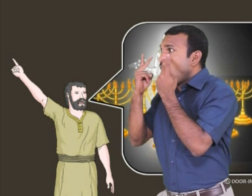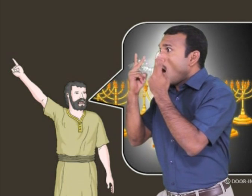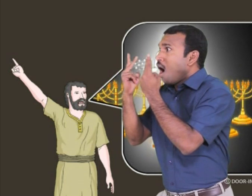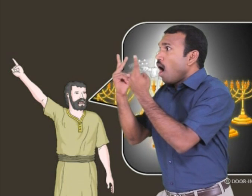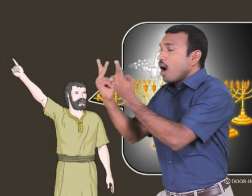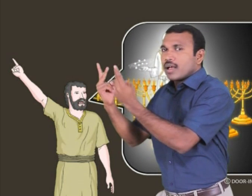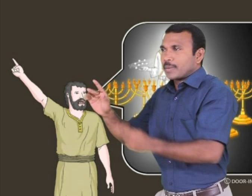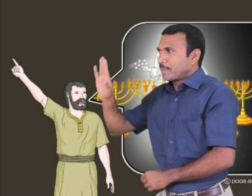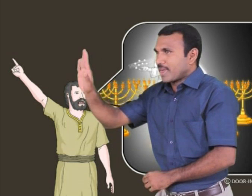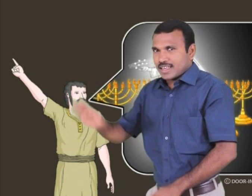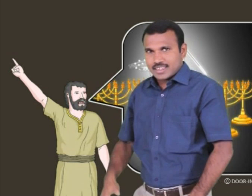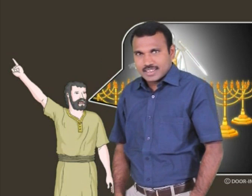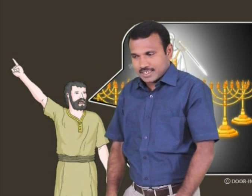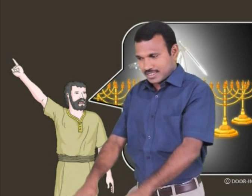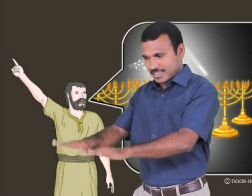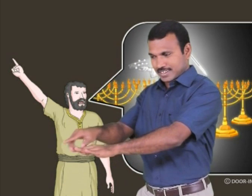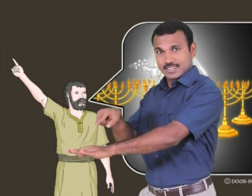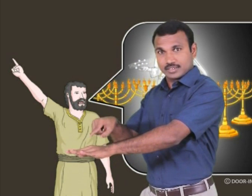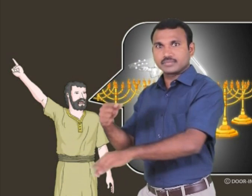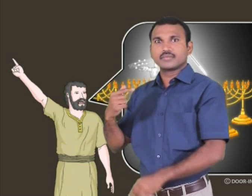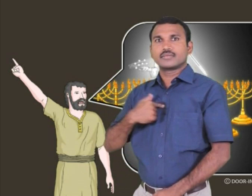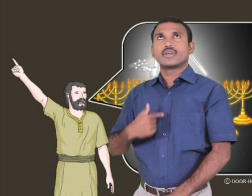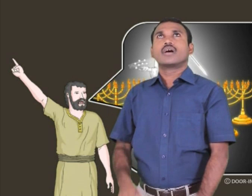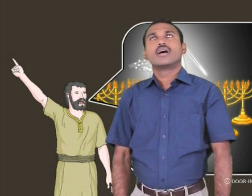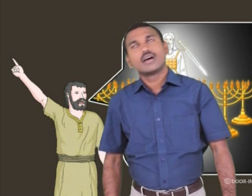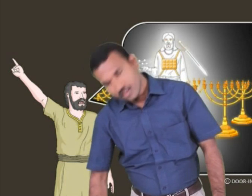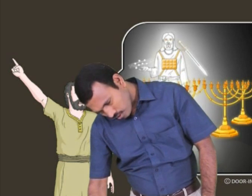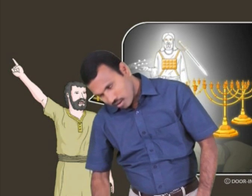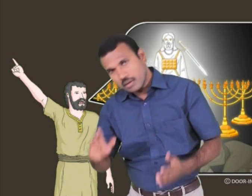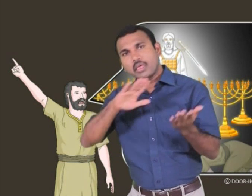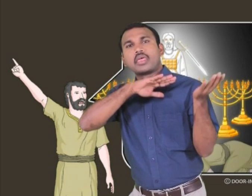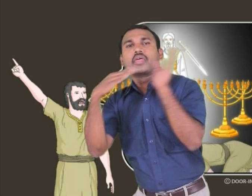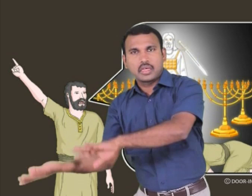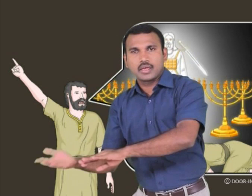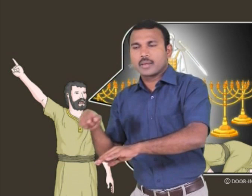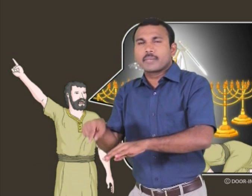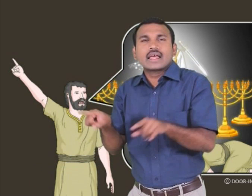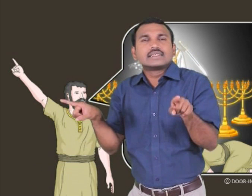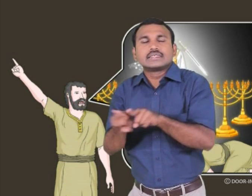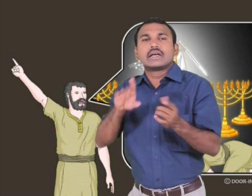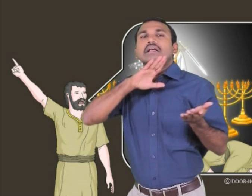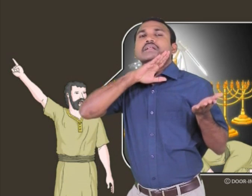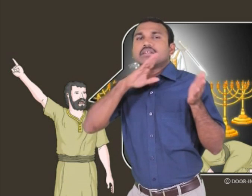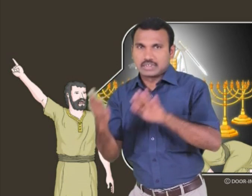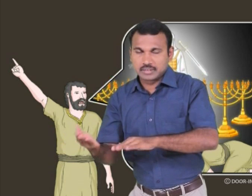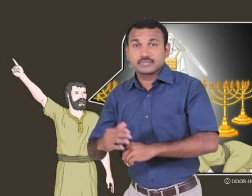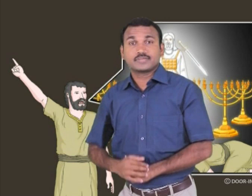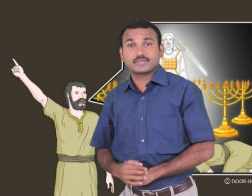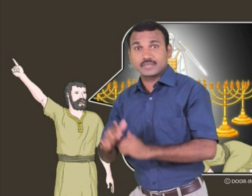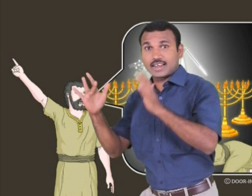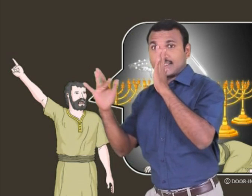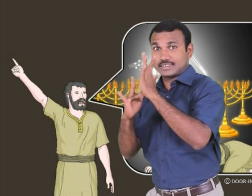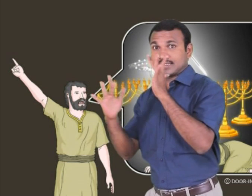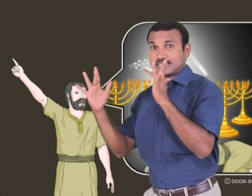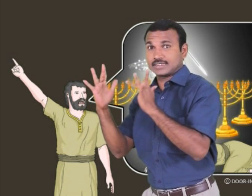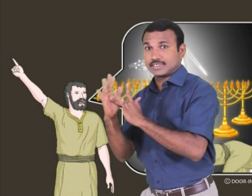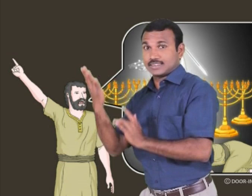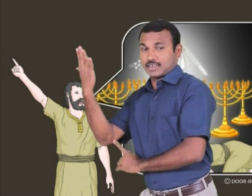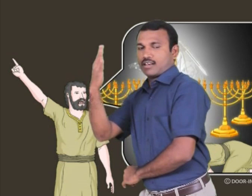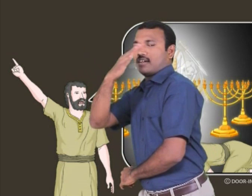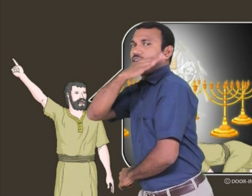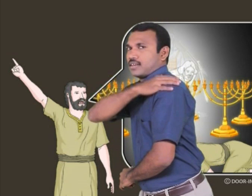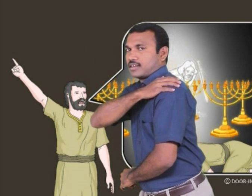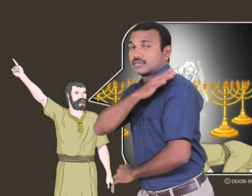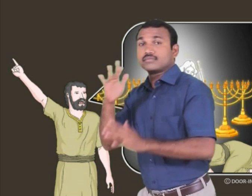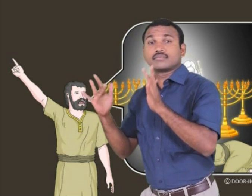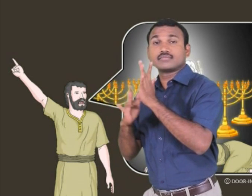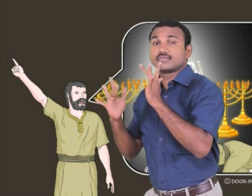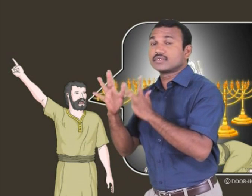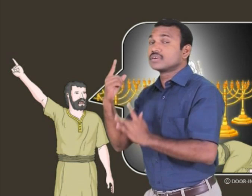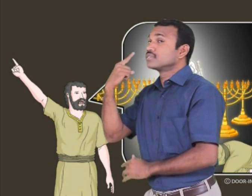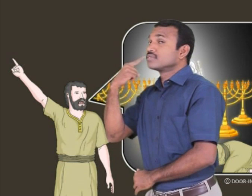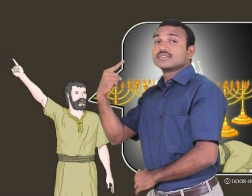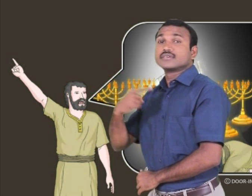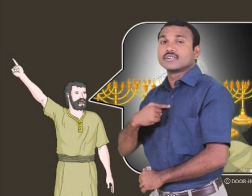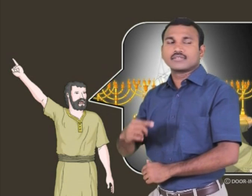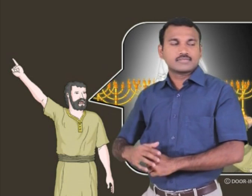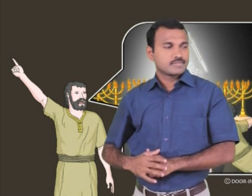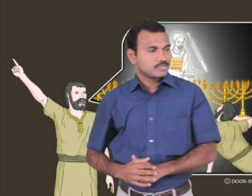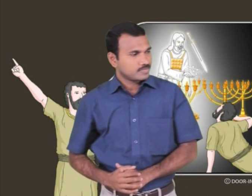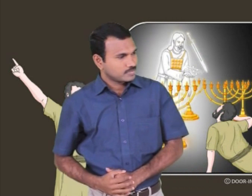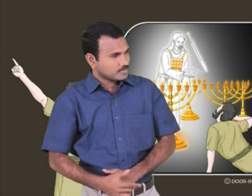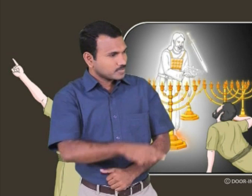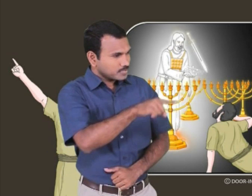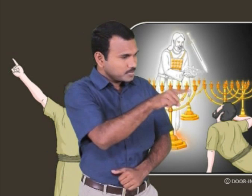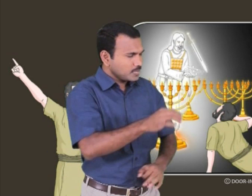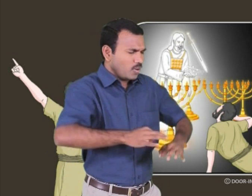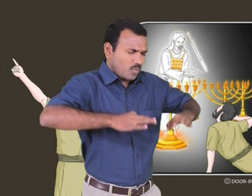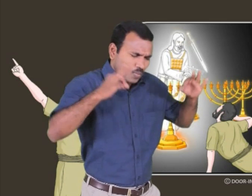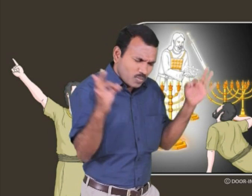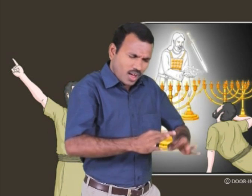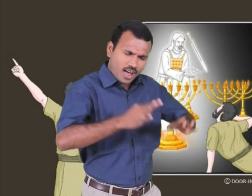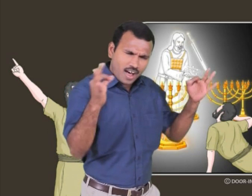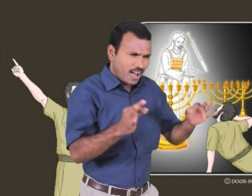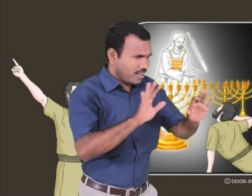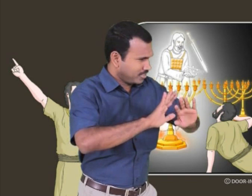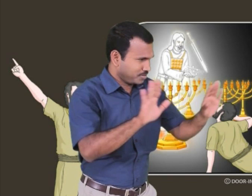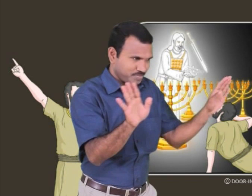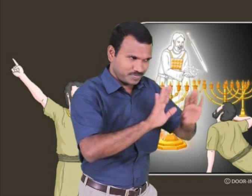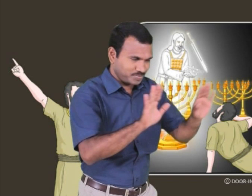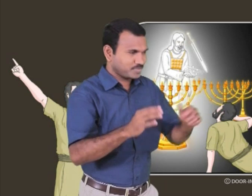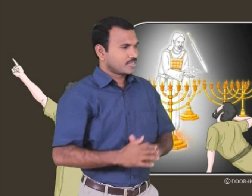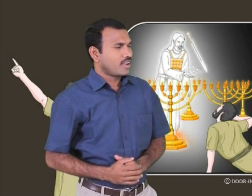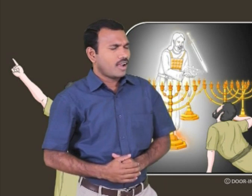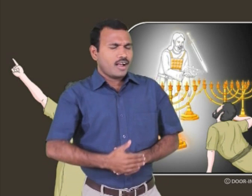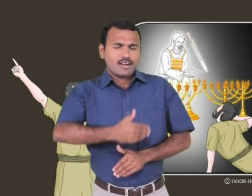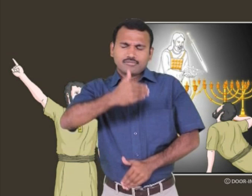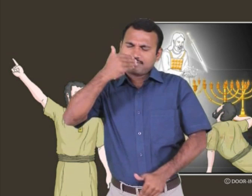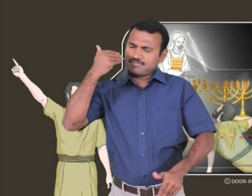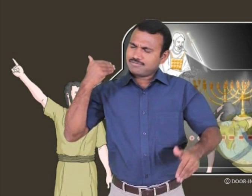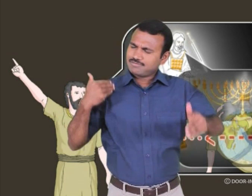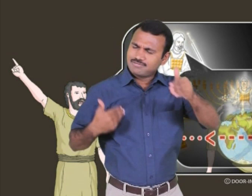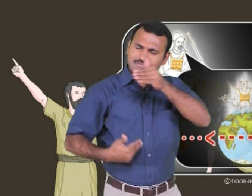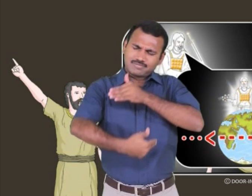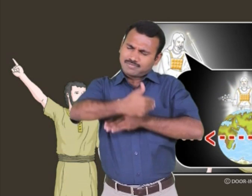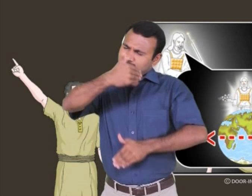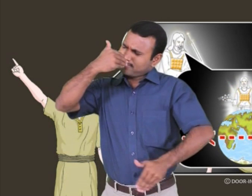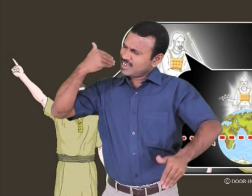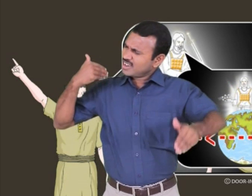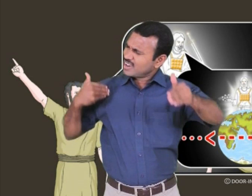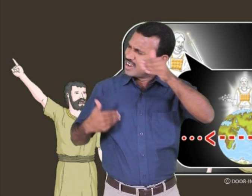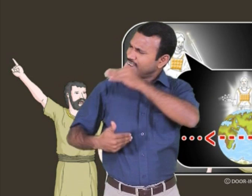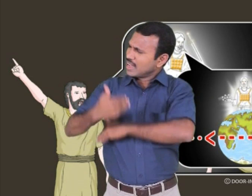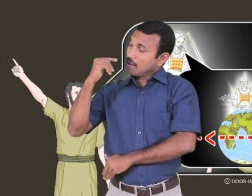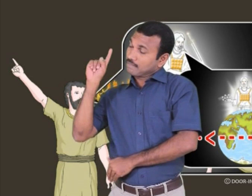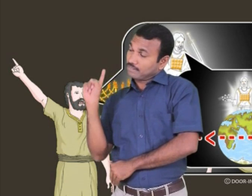When I saw Him, I fell at His feet like a dead man. But He placed His right hand on me and said, “Do not be afraid.